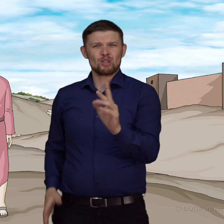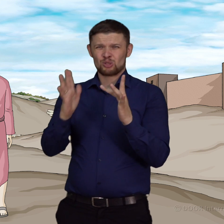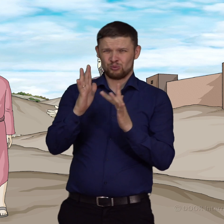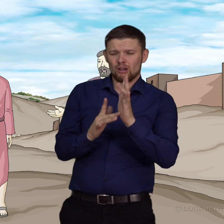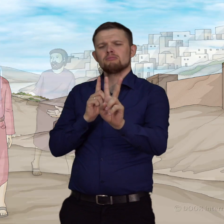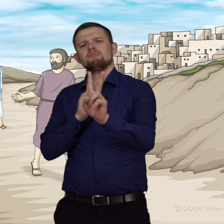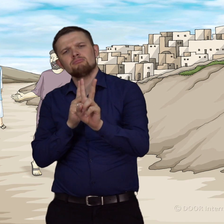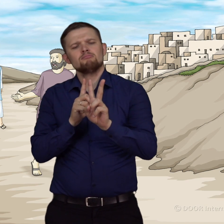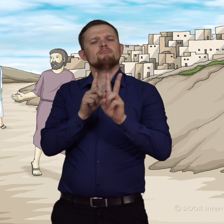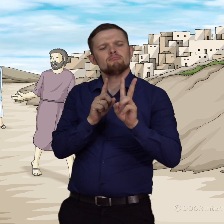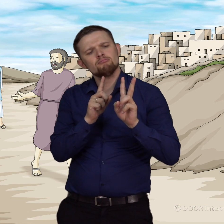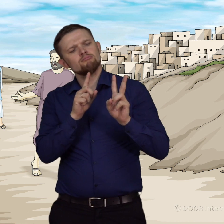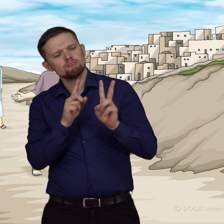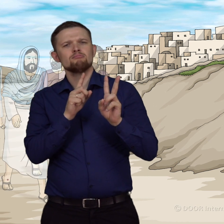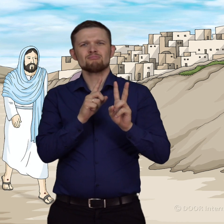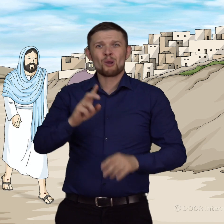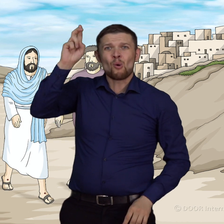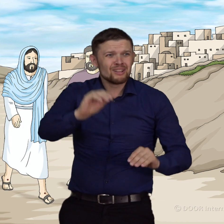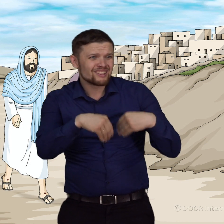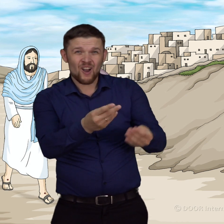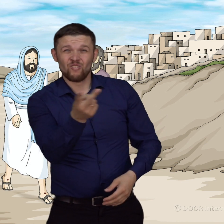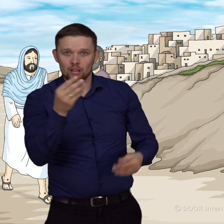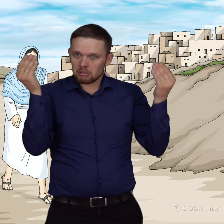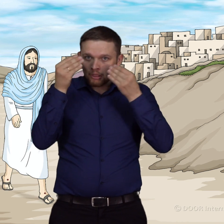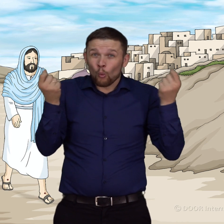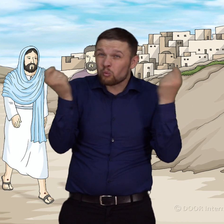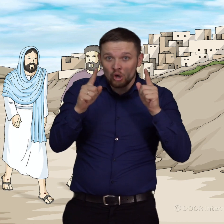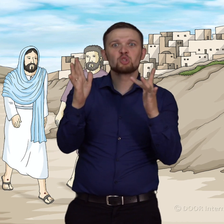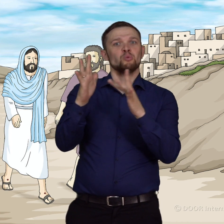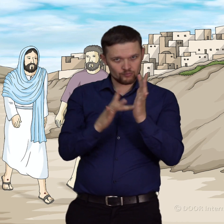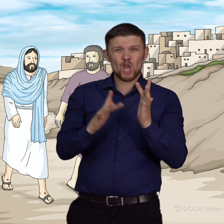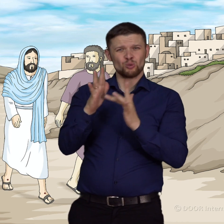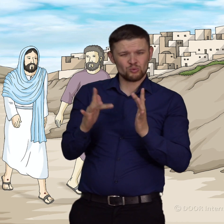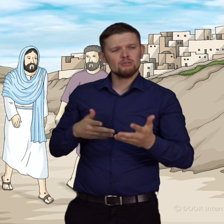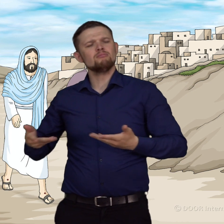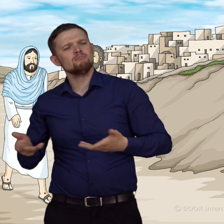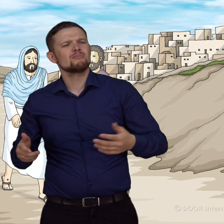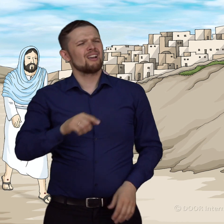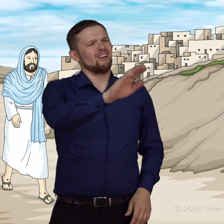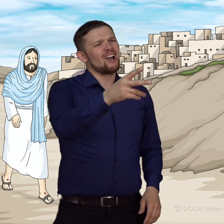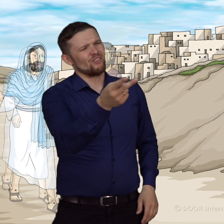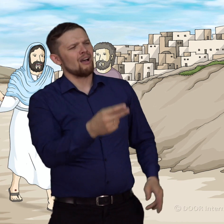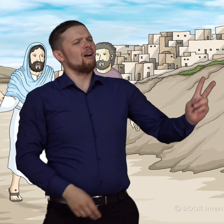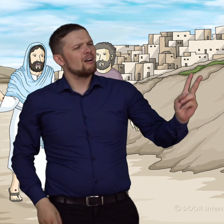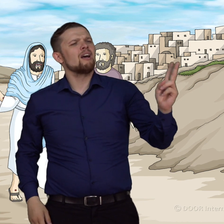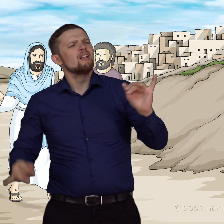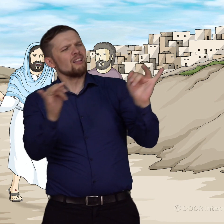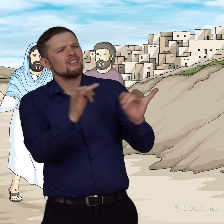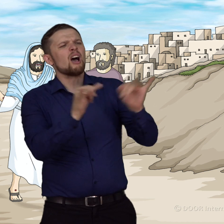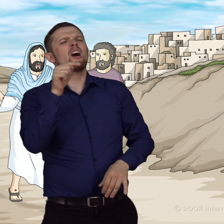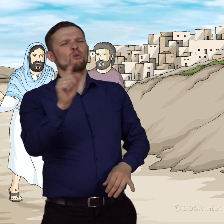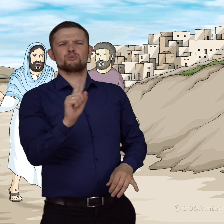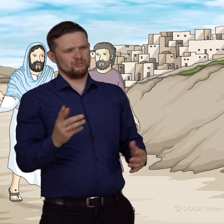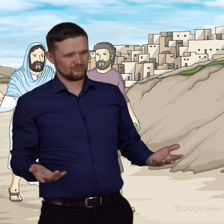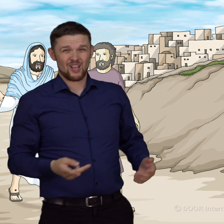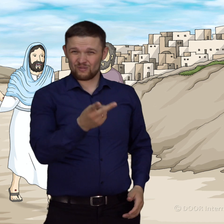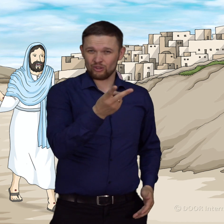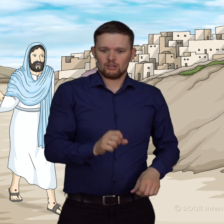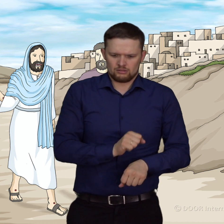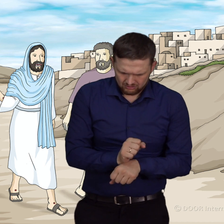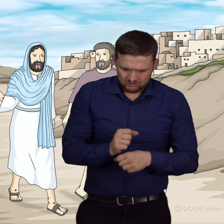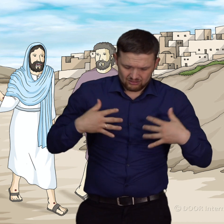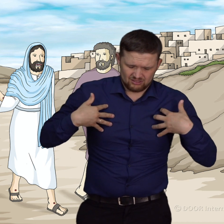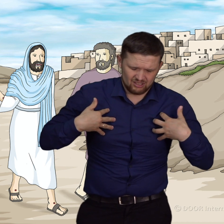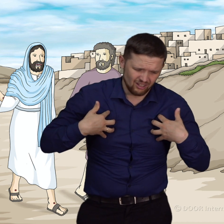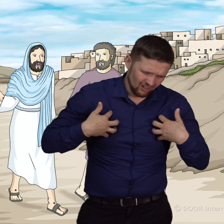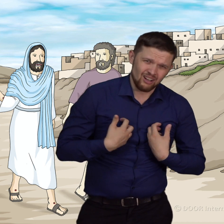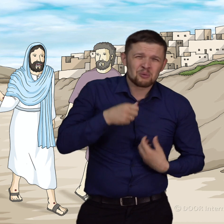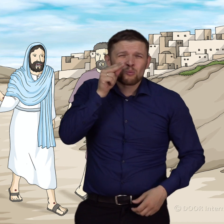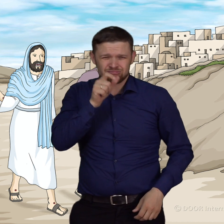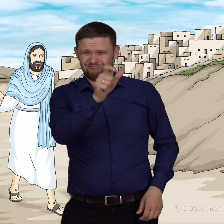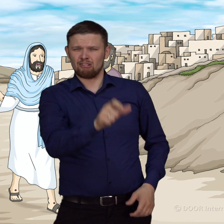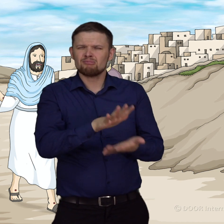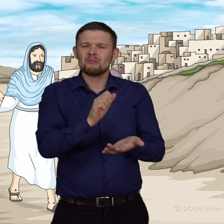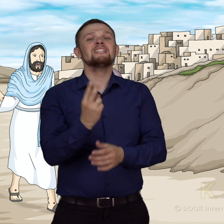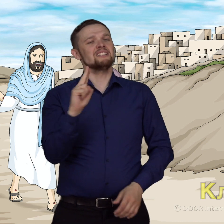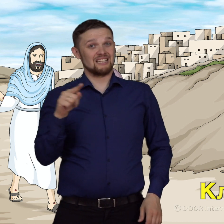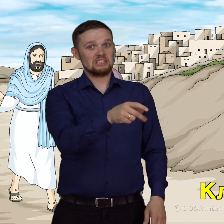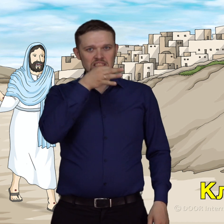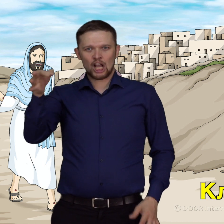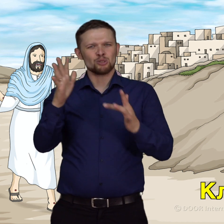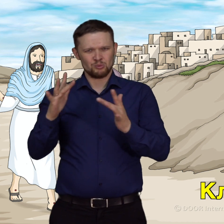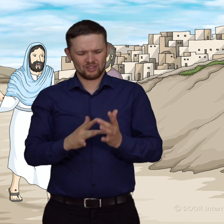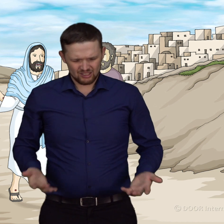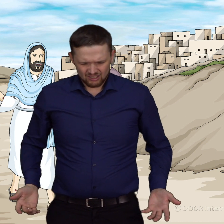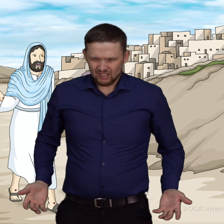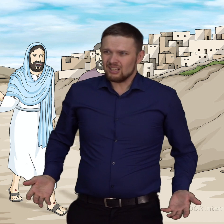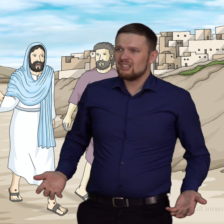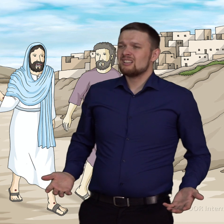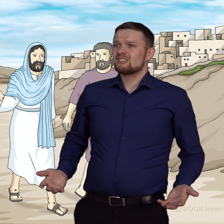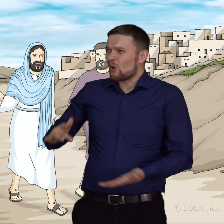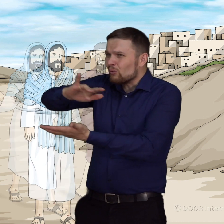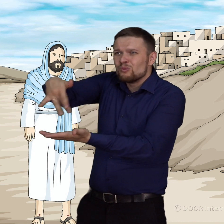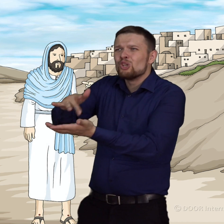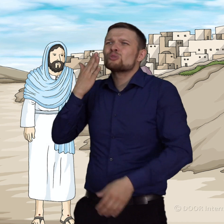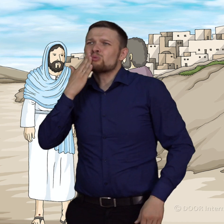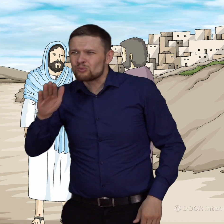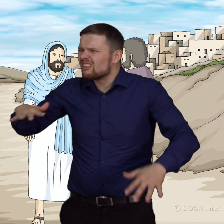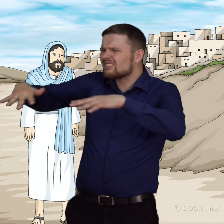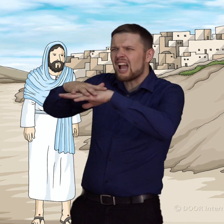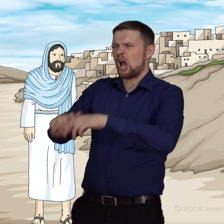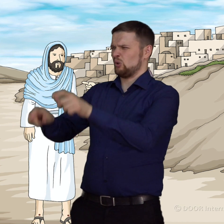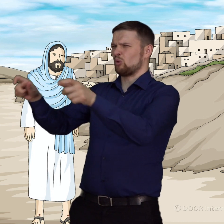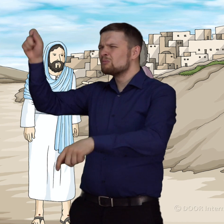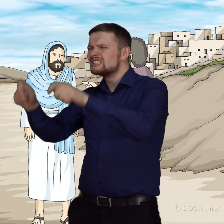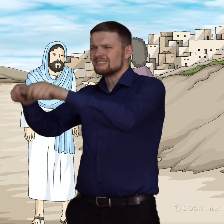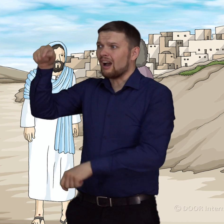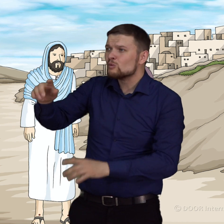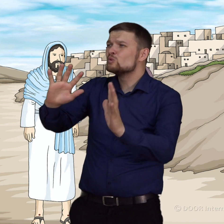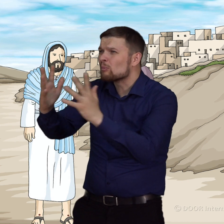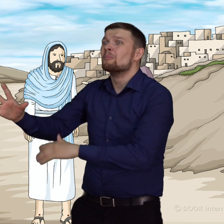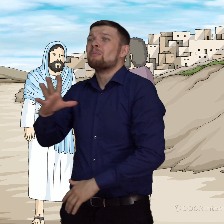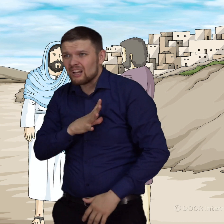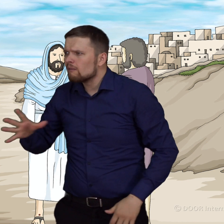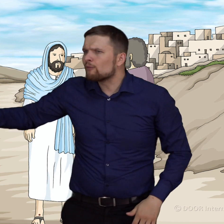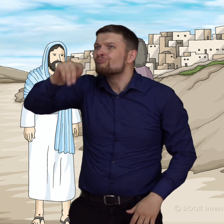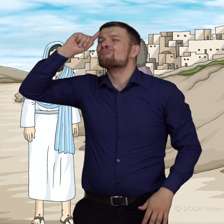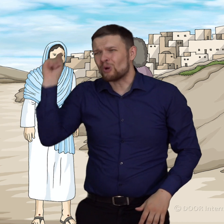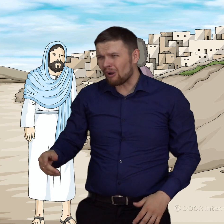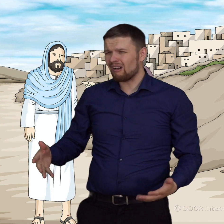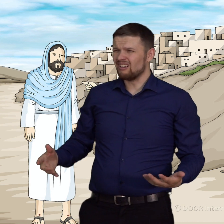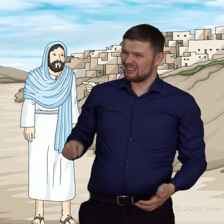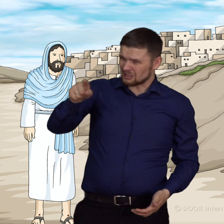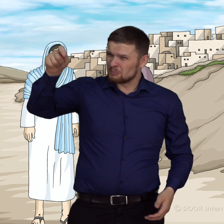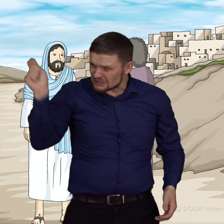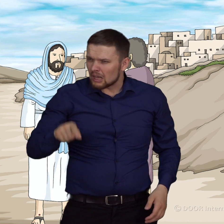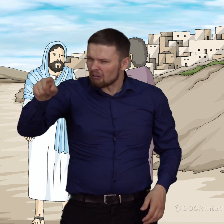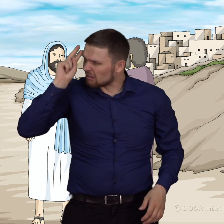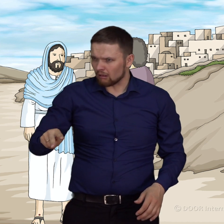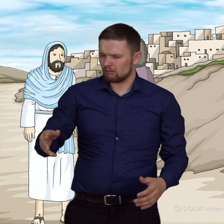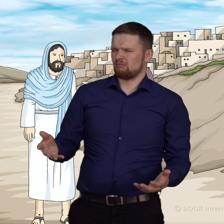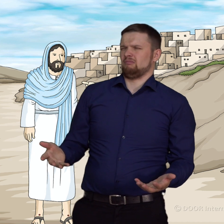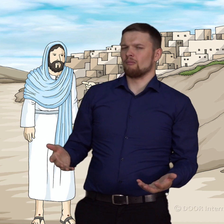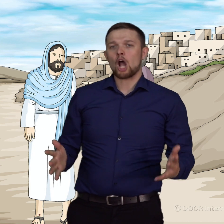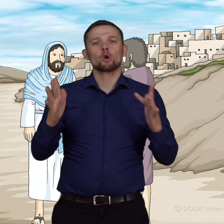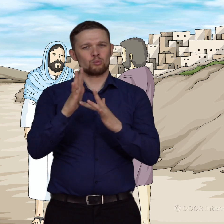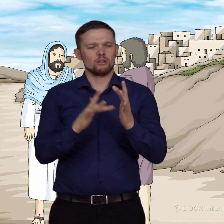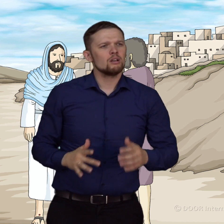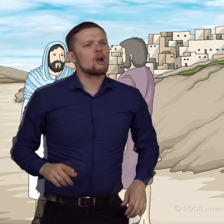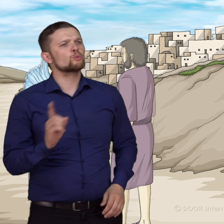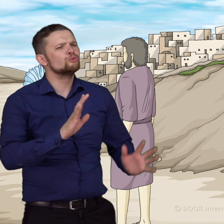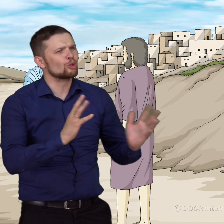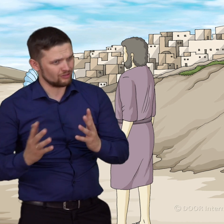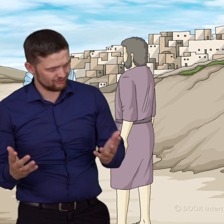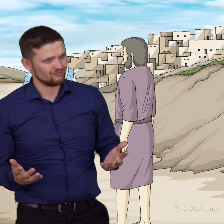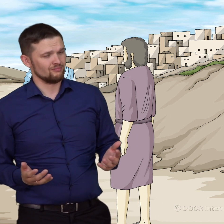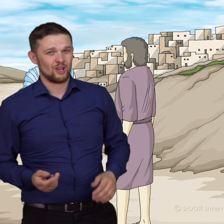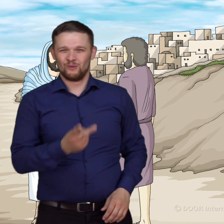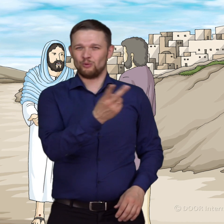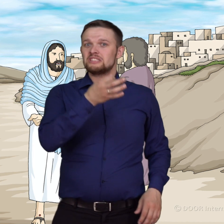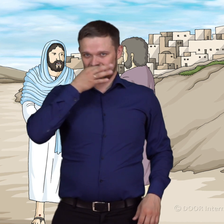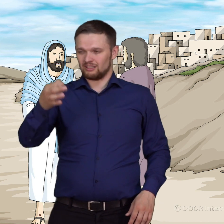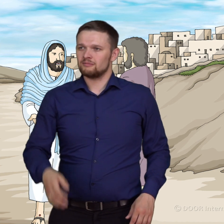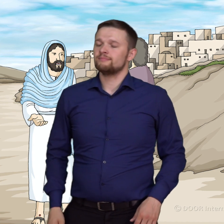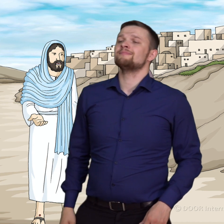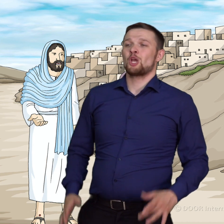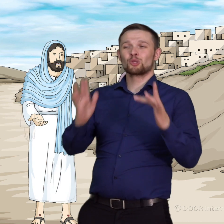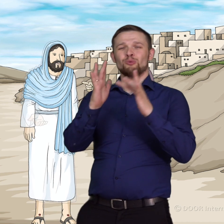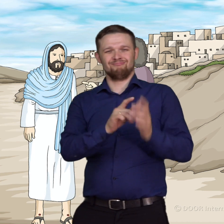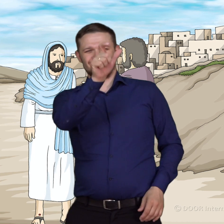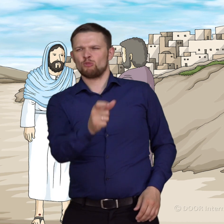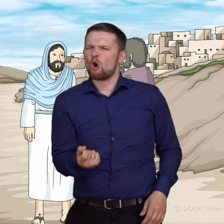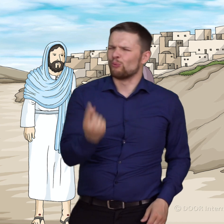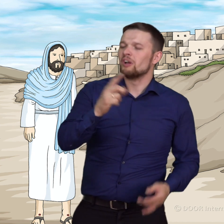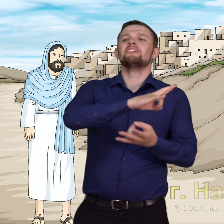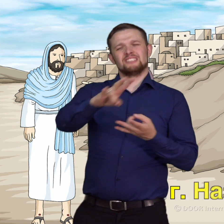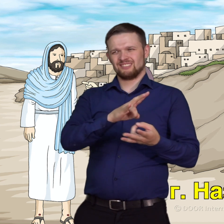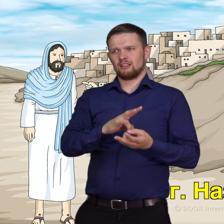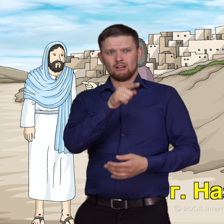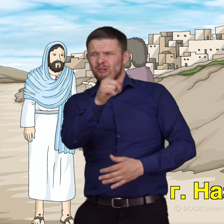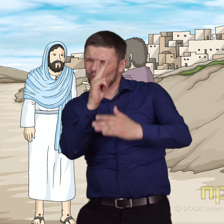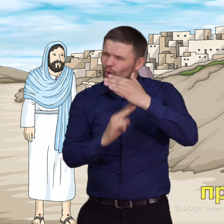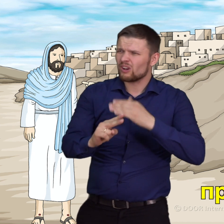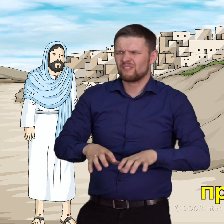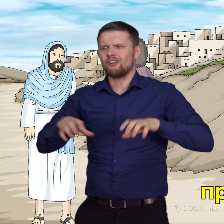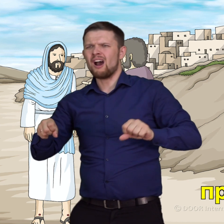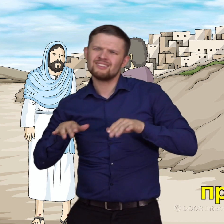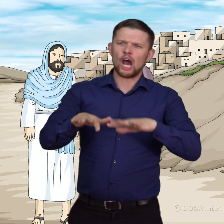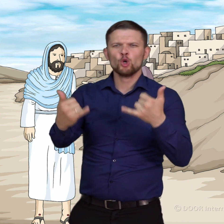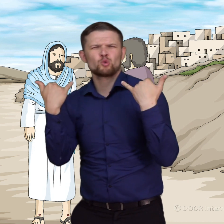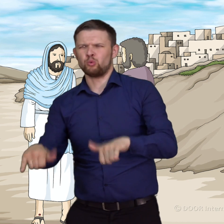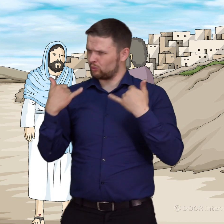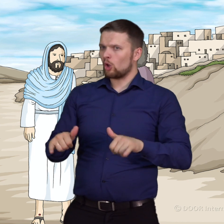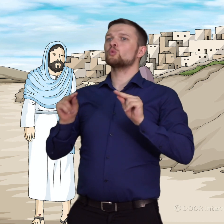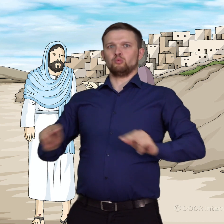And as they talked and deliberated, Jesus Himself came up and walked along with them. But their eyes were kept from recognizing Him. He asked them, “What are you discussing so intently as you walk along?” They stood still, with sadness on their faces. One of them, named Cleopas, asked Him, “Are You the only visitor to Jerusalem who does not know the things that have happened there in recent days?” “What things?” He asked.